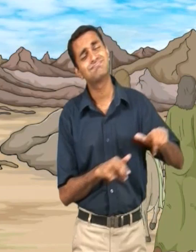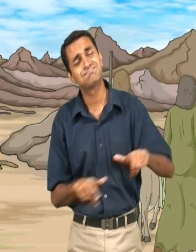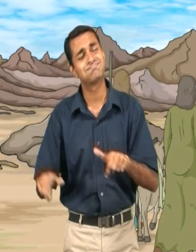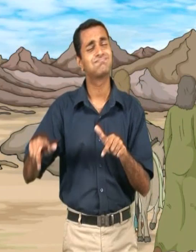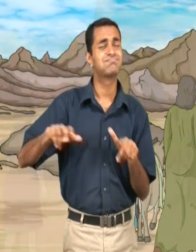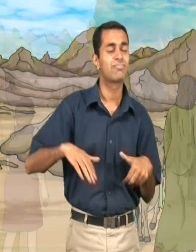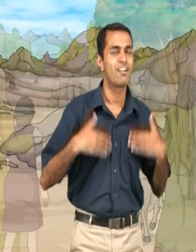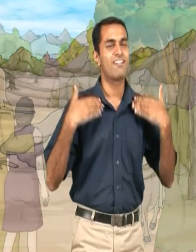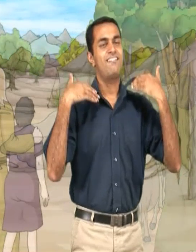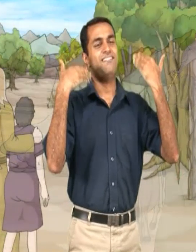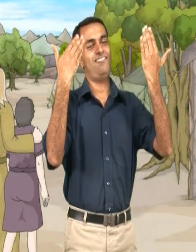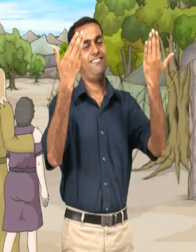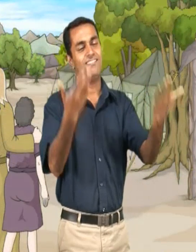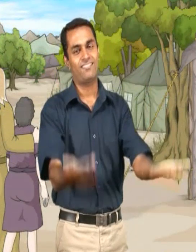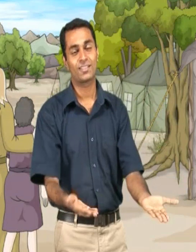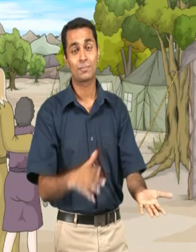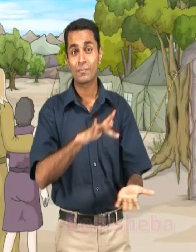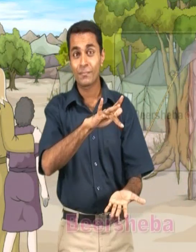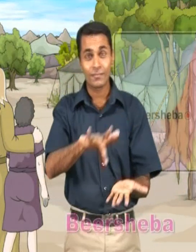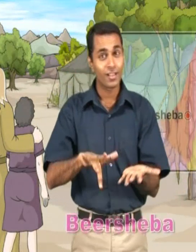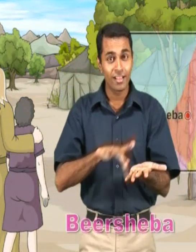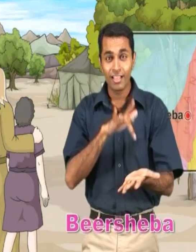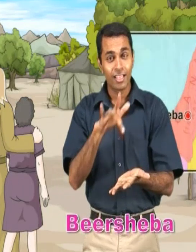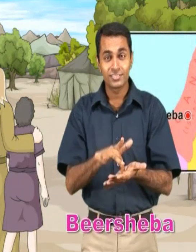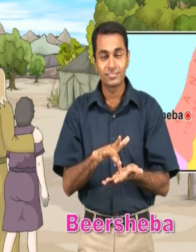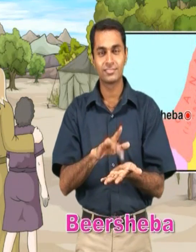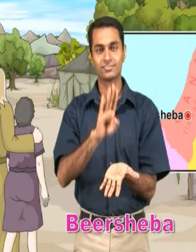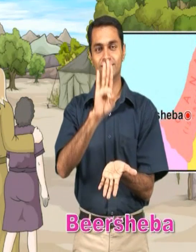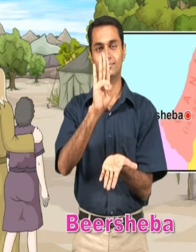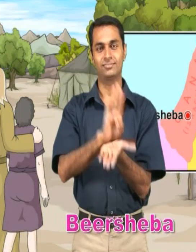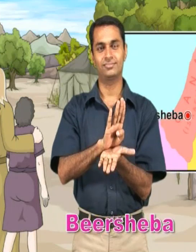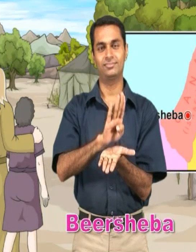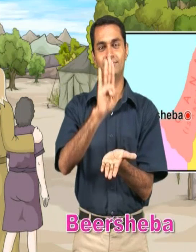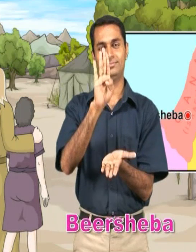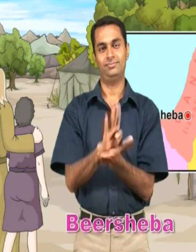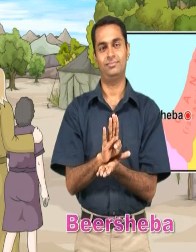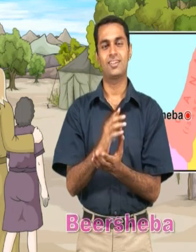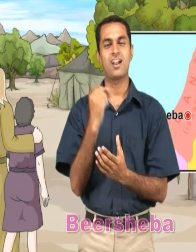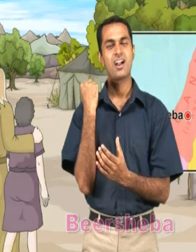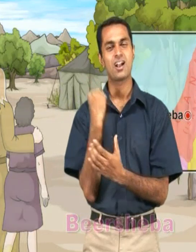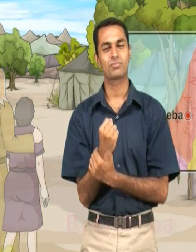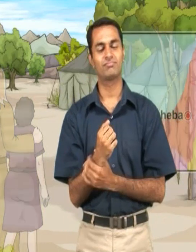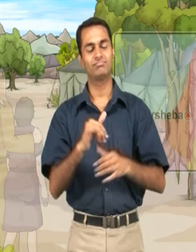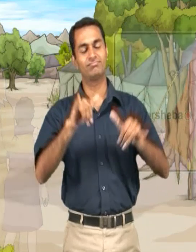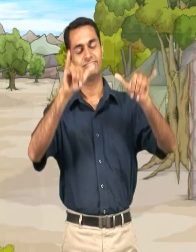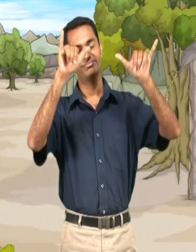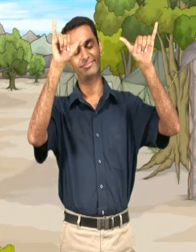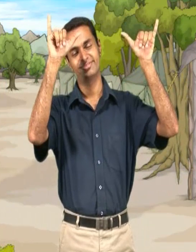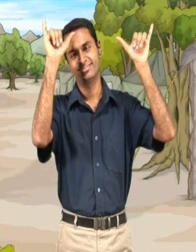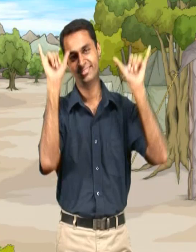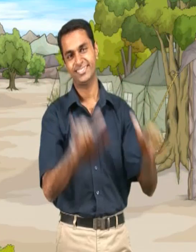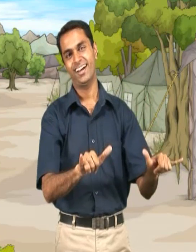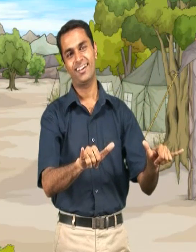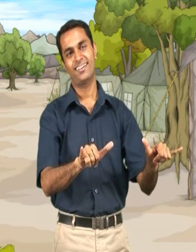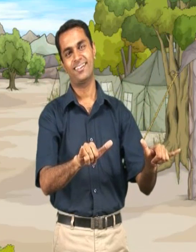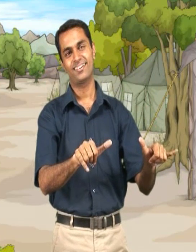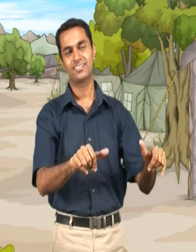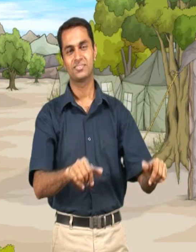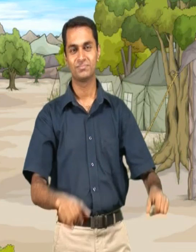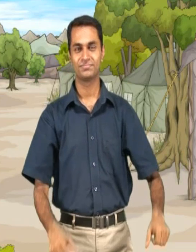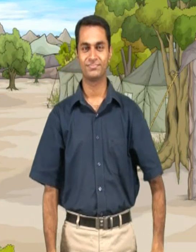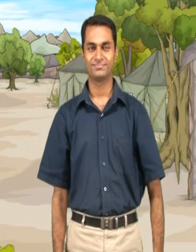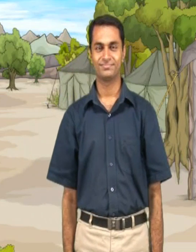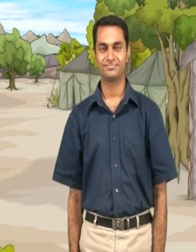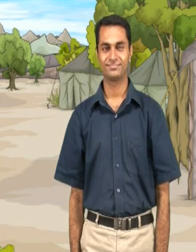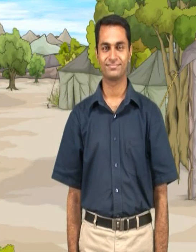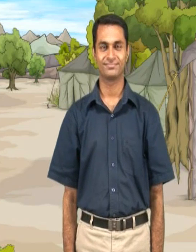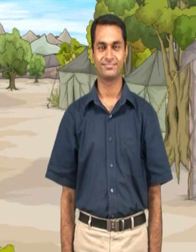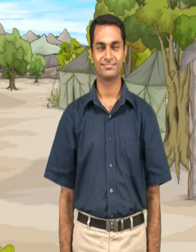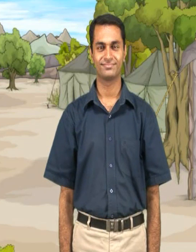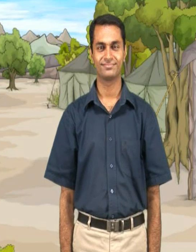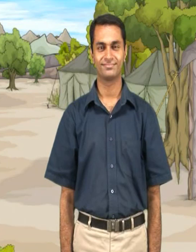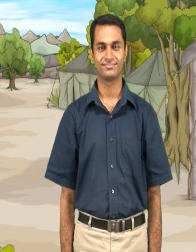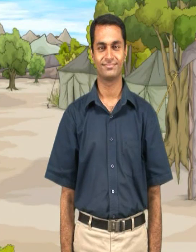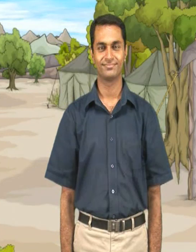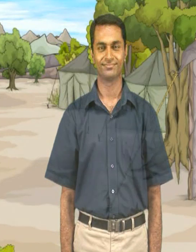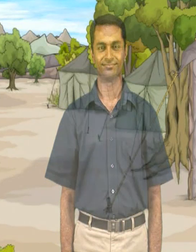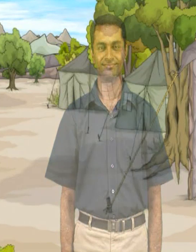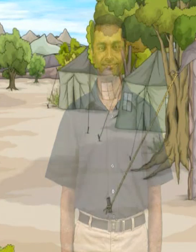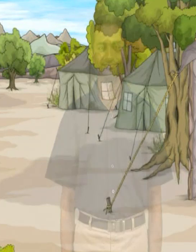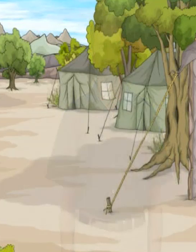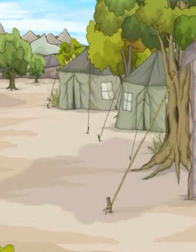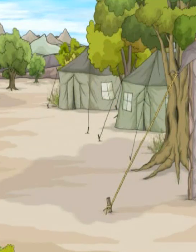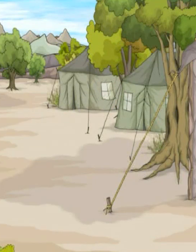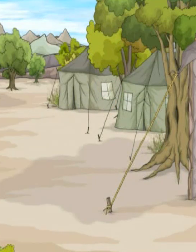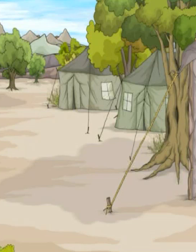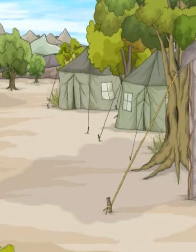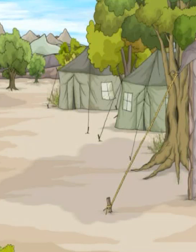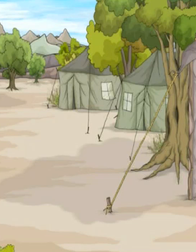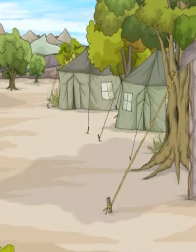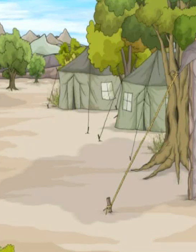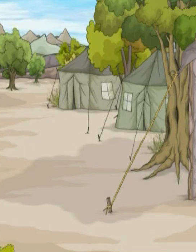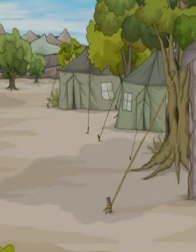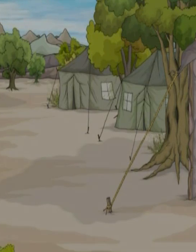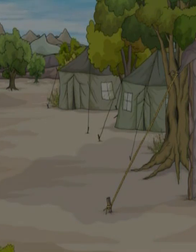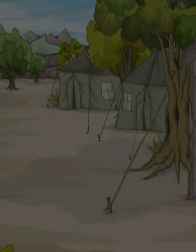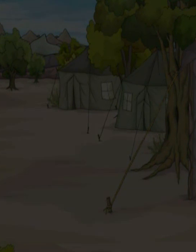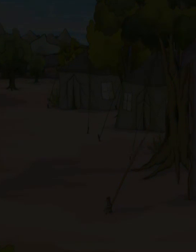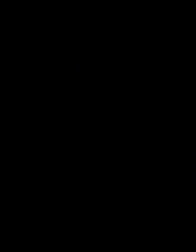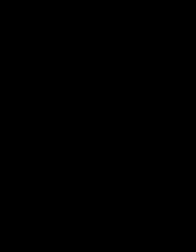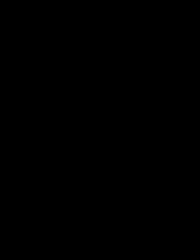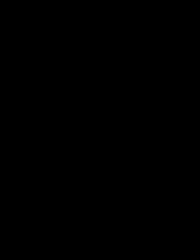And Abraham settled in Beersheba.